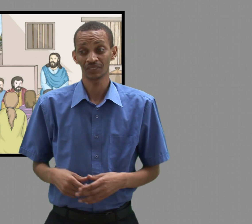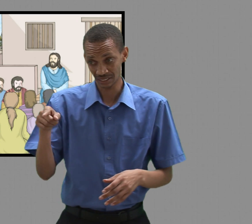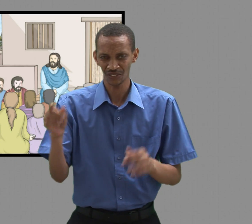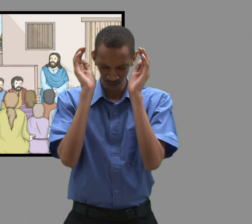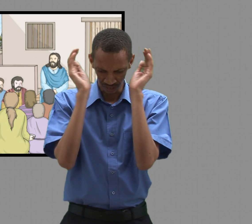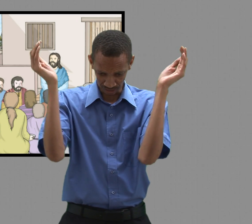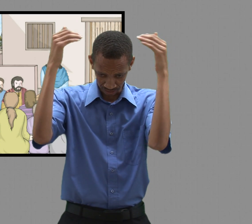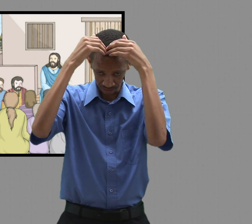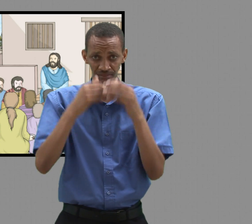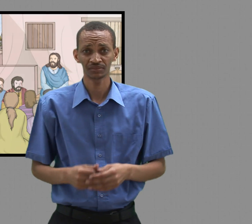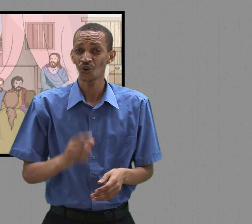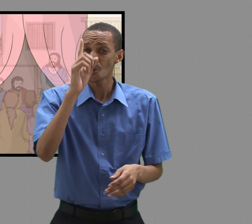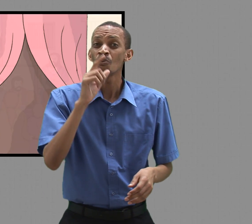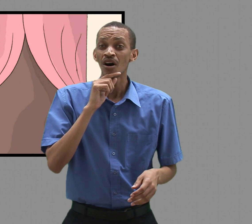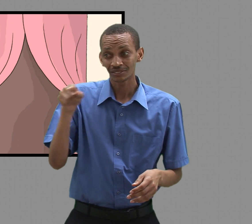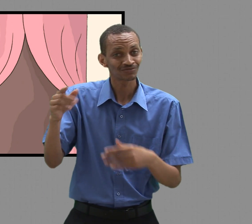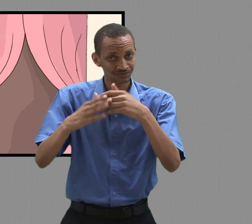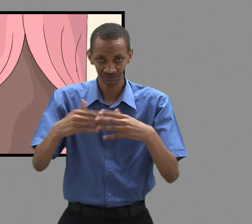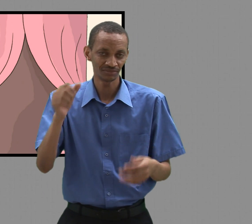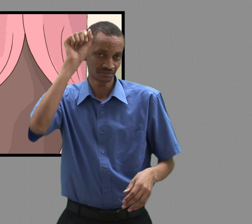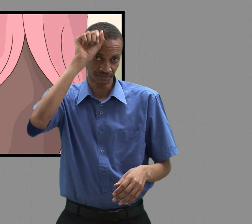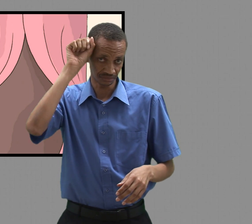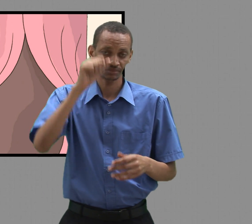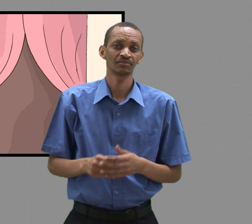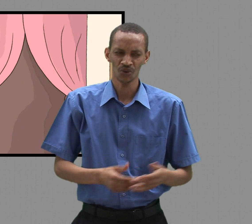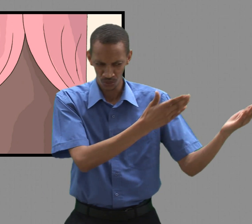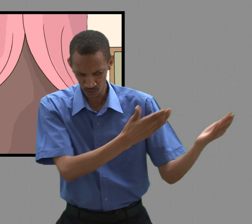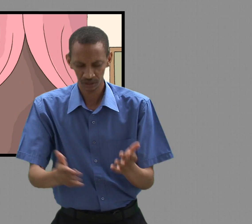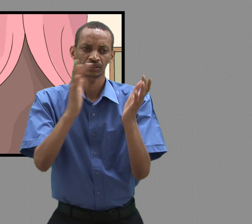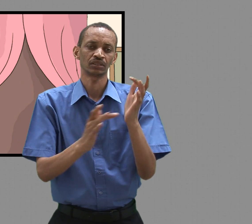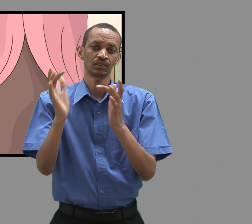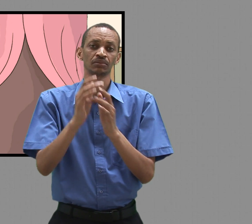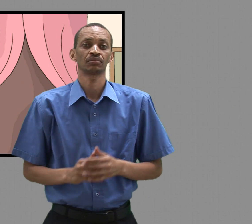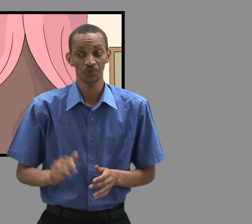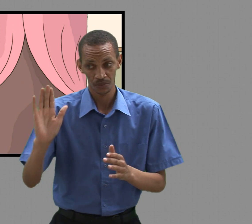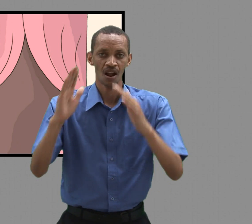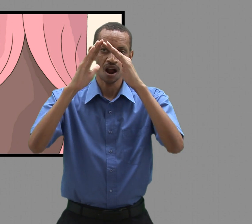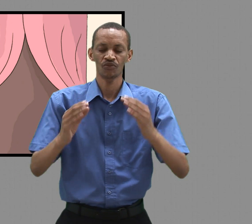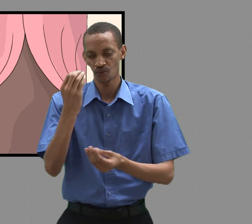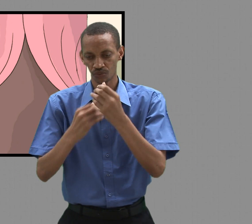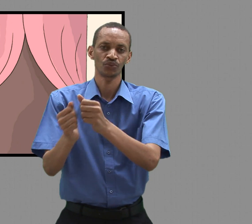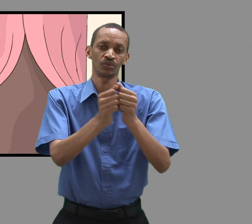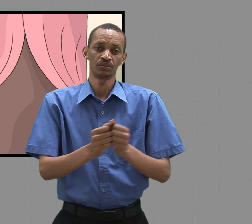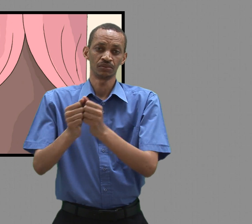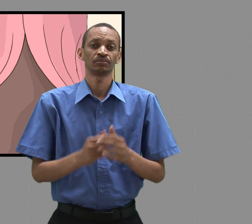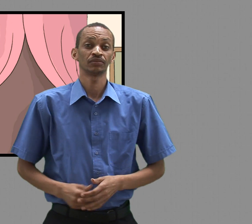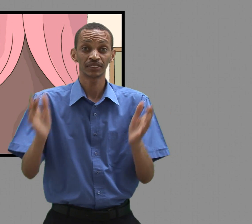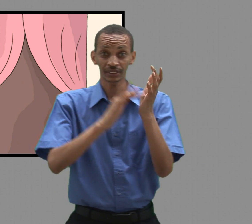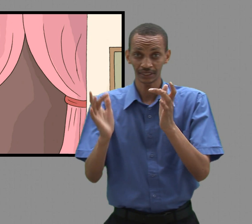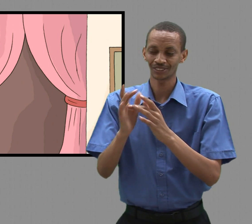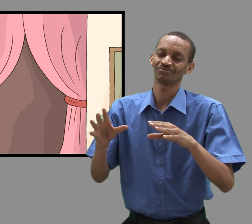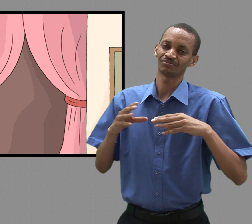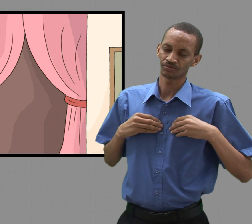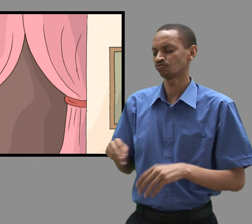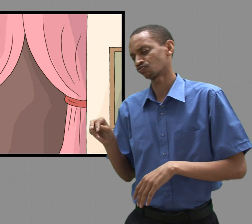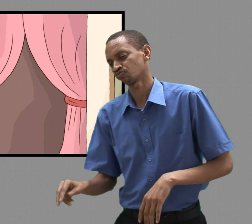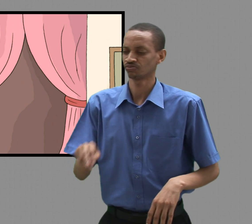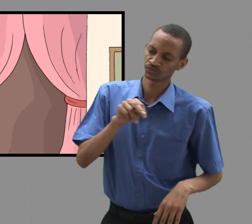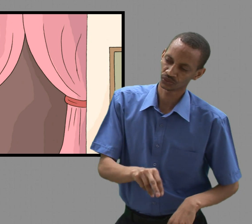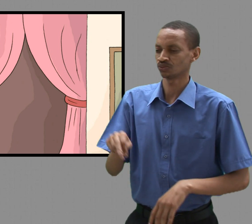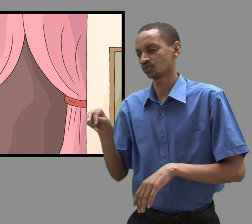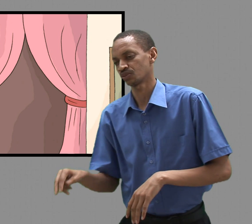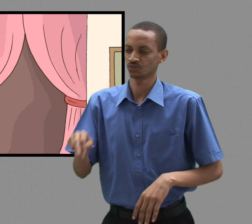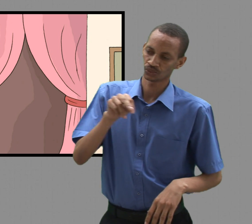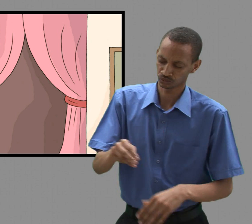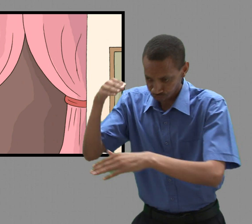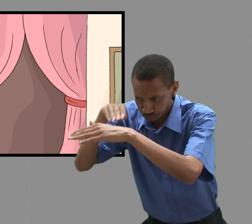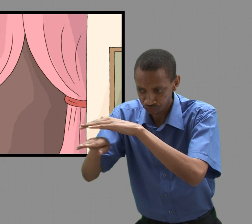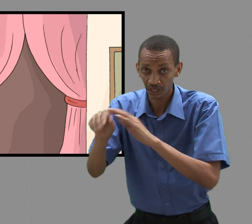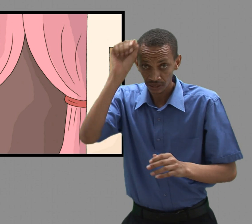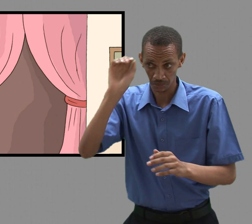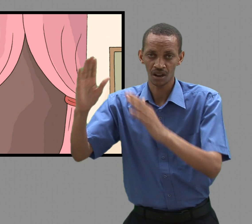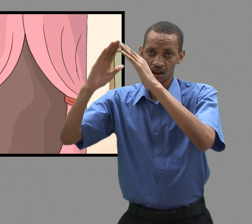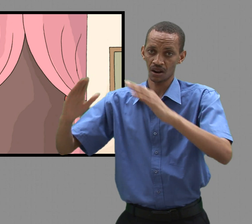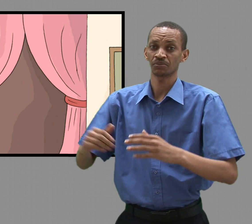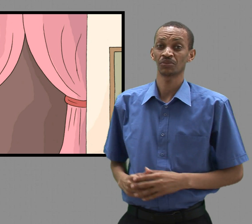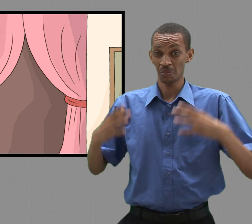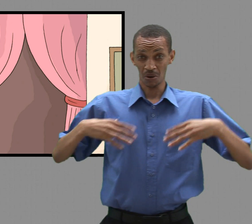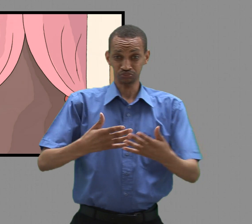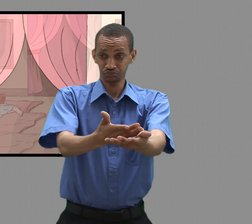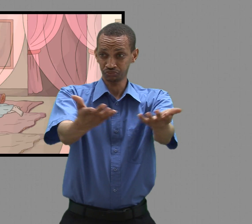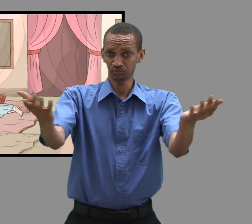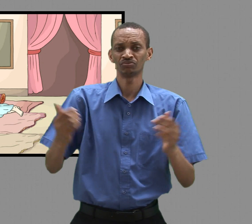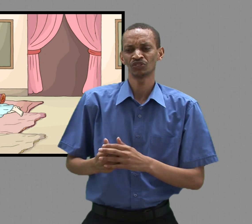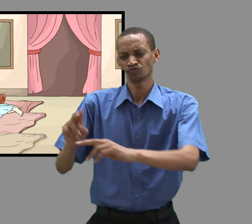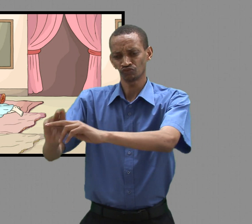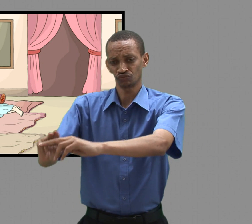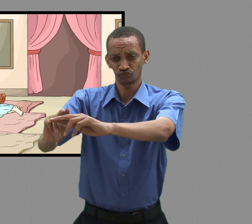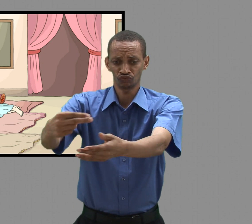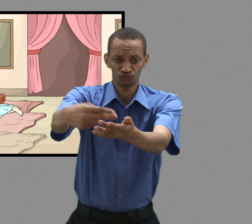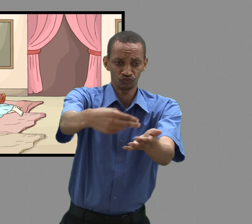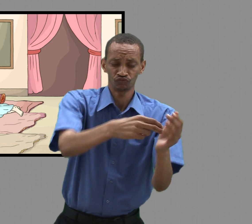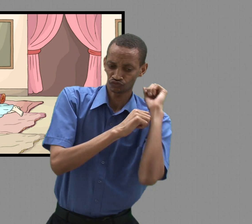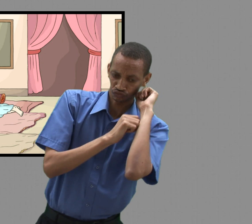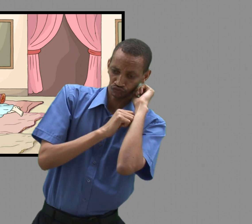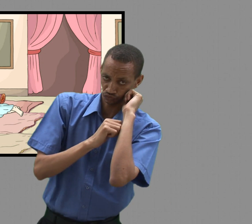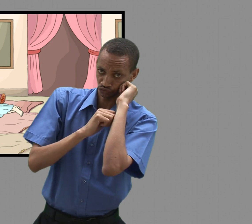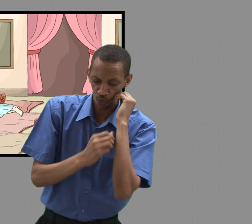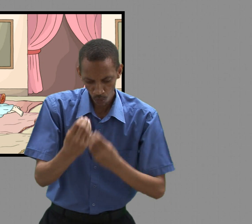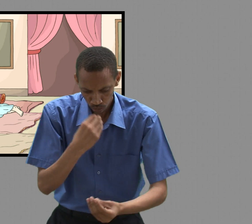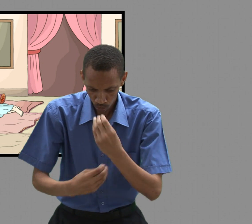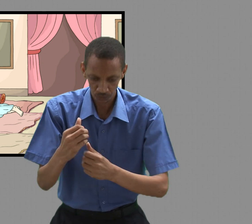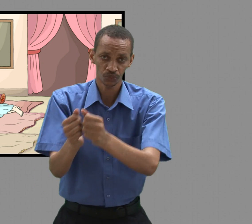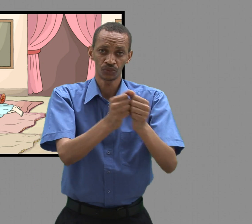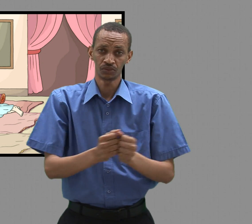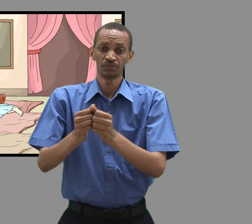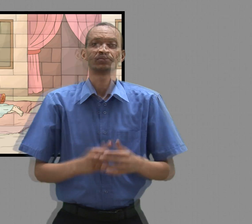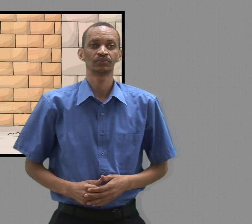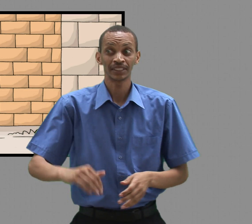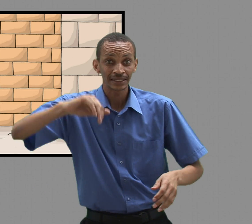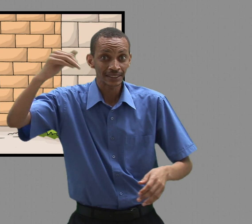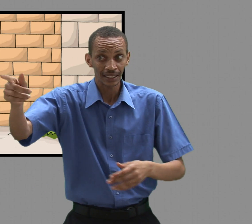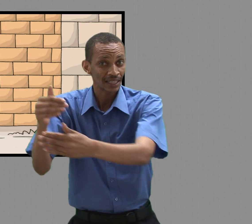Then one of the Pharisees invited Jesus to eat with him, and He entered the Pharisee’s house and reclined at the table.